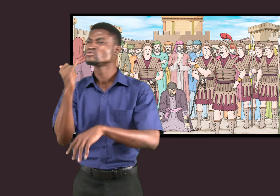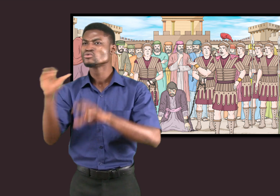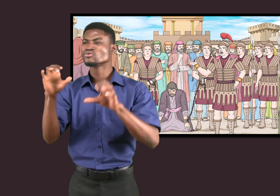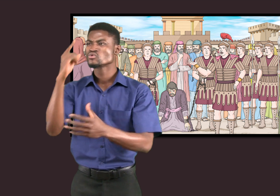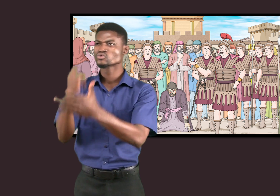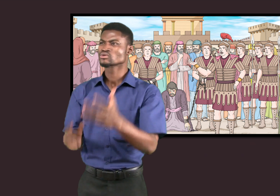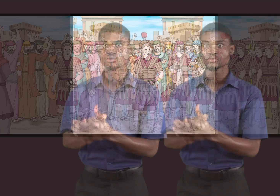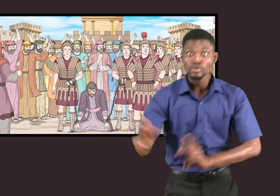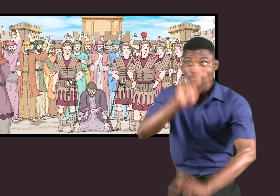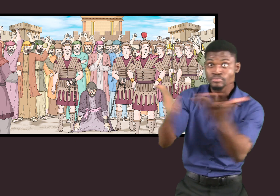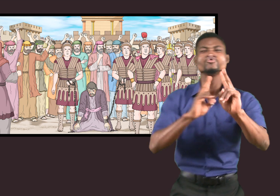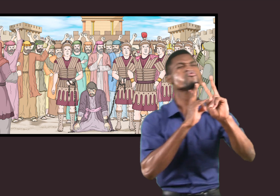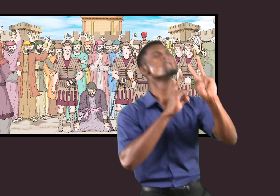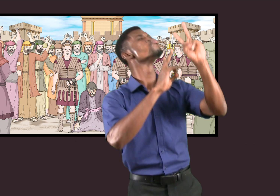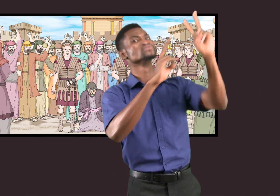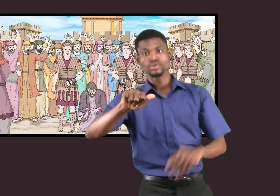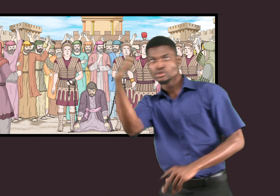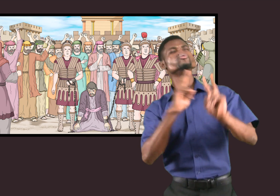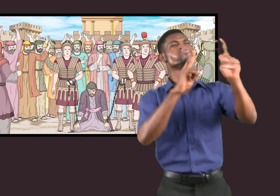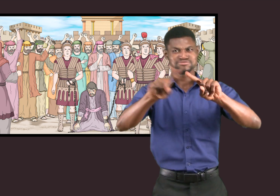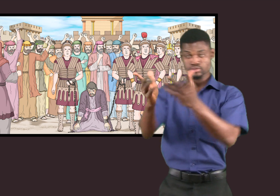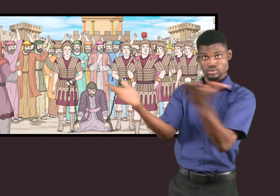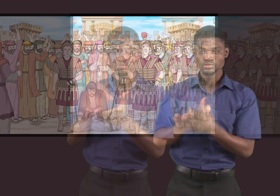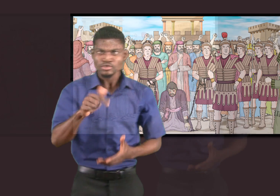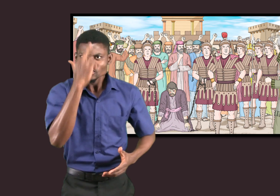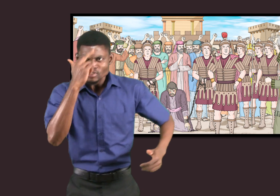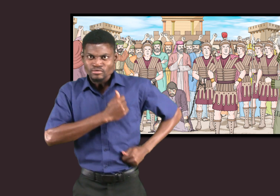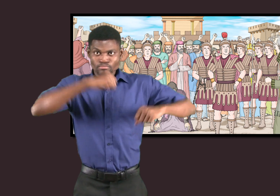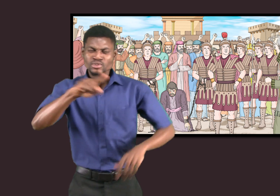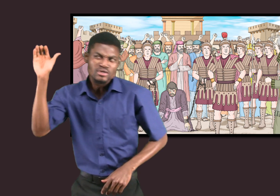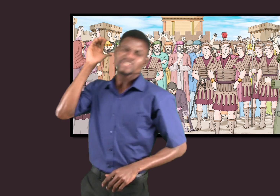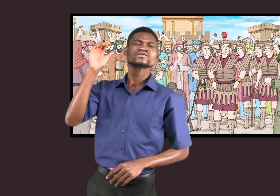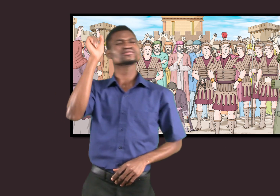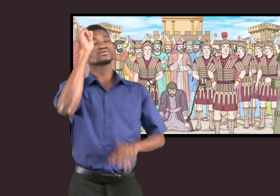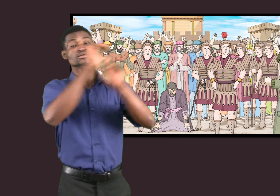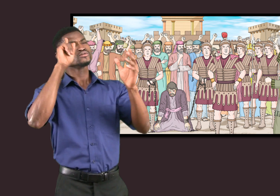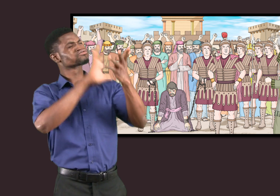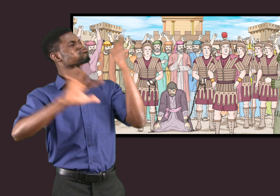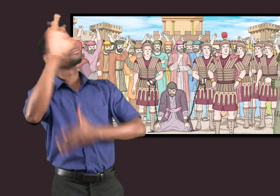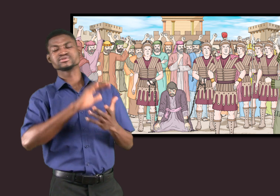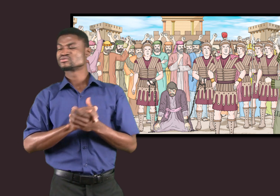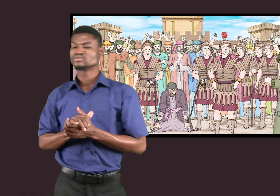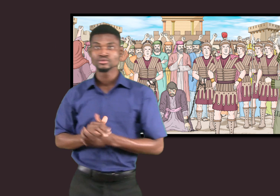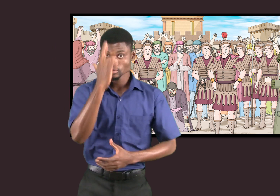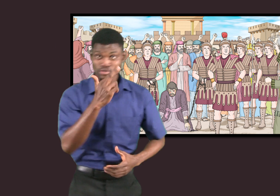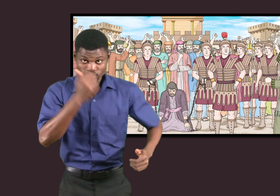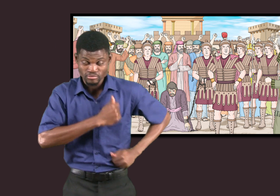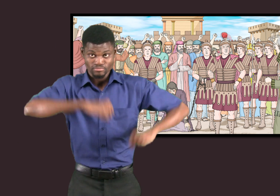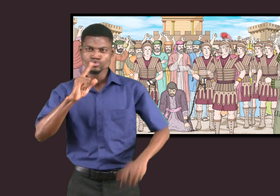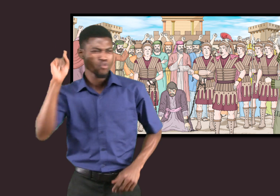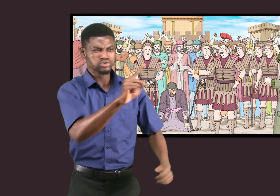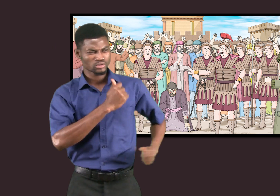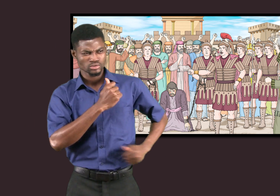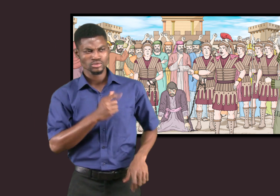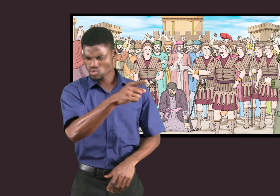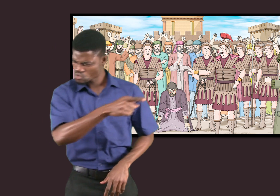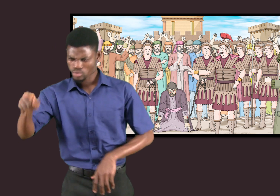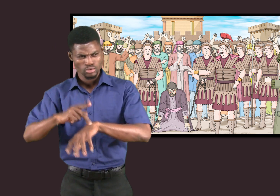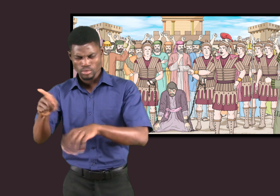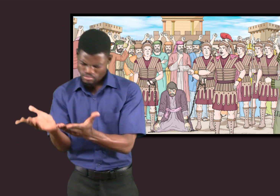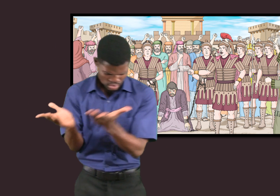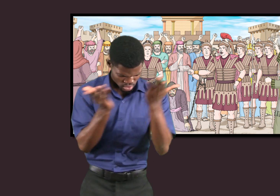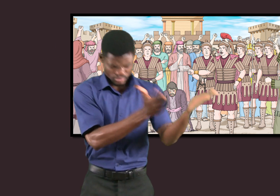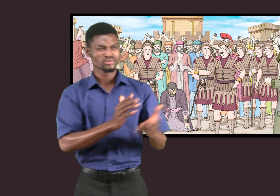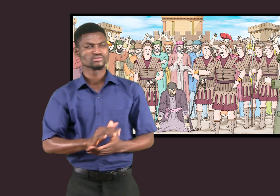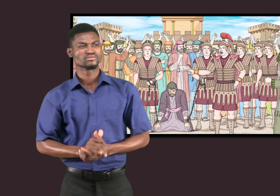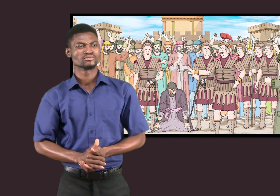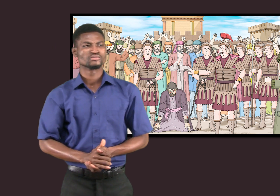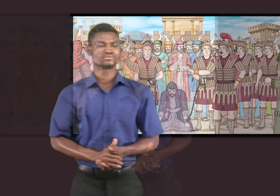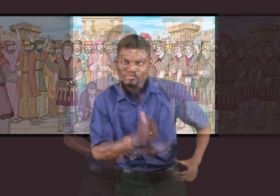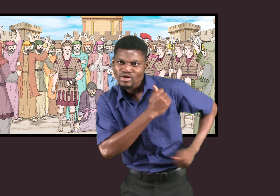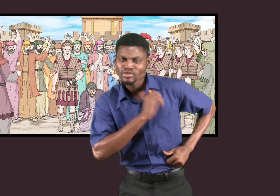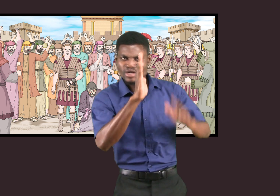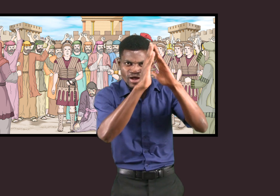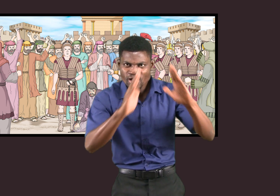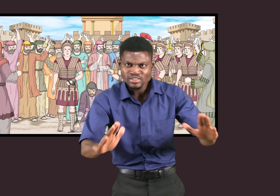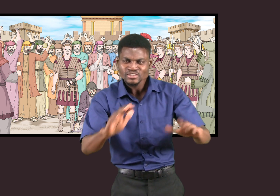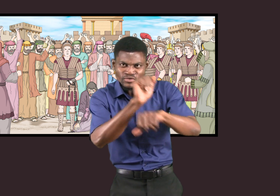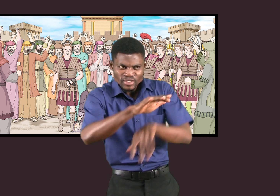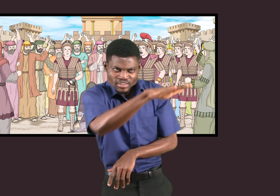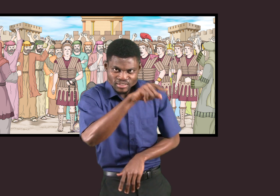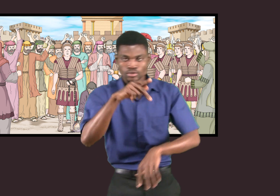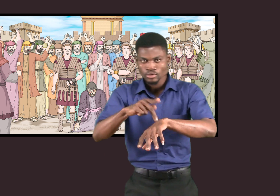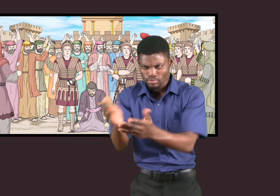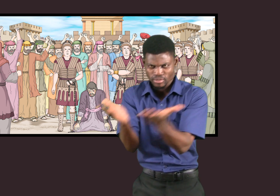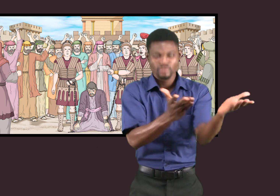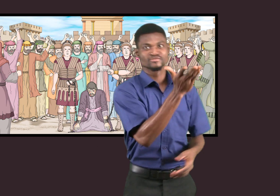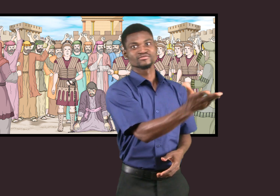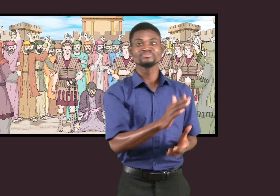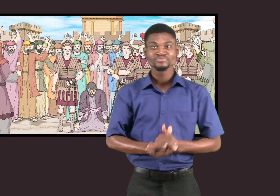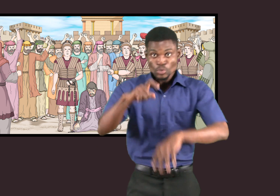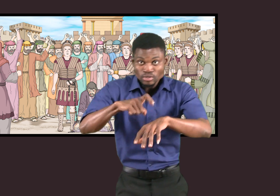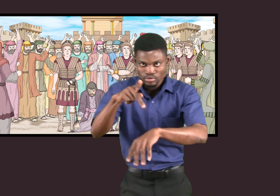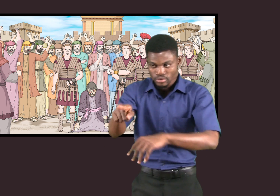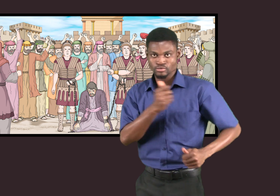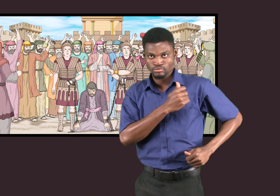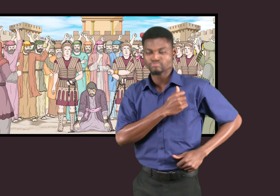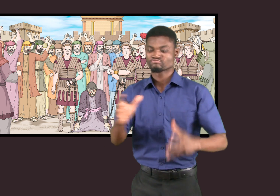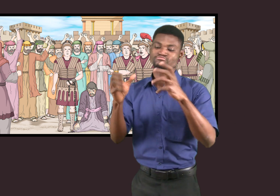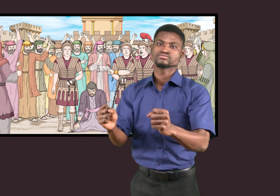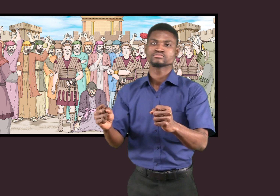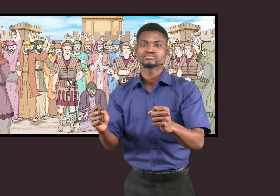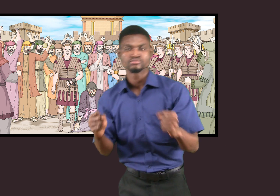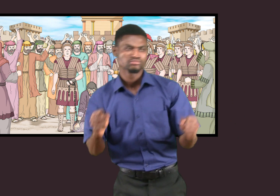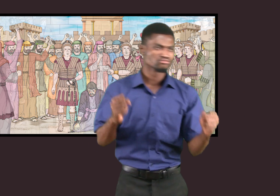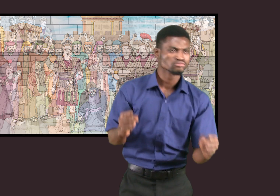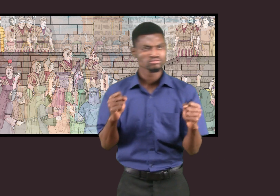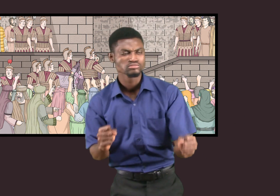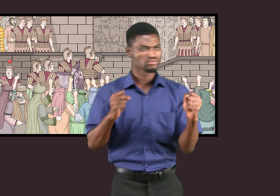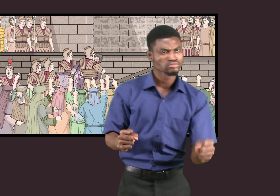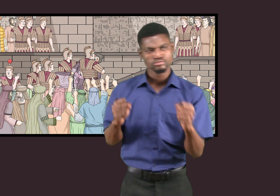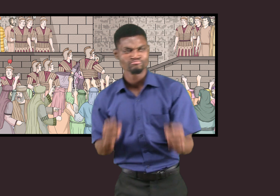Some in the crowd were shouting one thing, and some another. And since the commander could not get at the truth because of the uproar, he ordered that Paul be brought into the barracks.